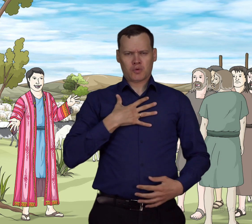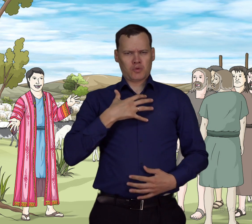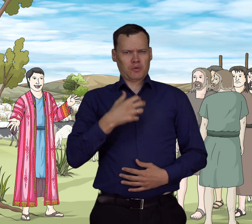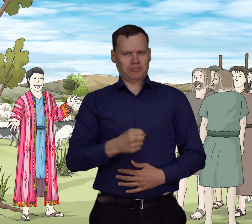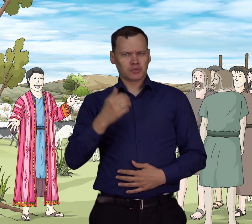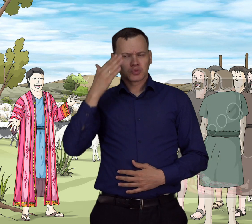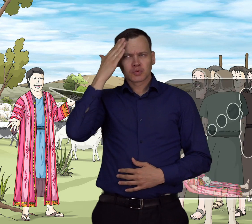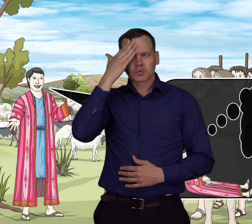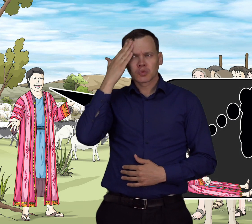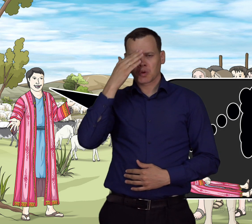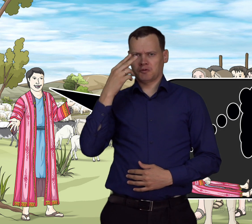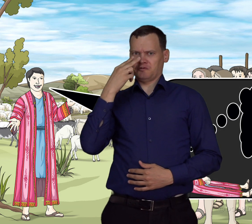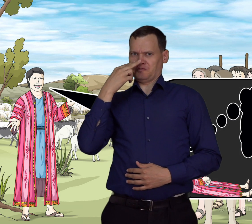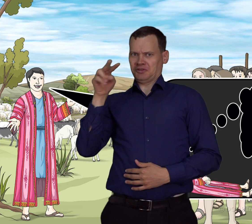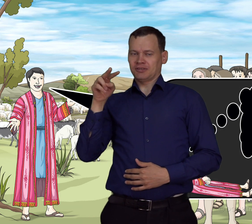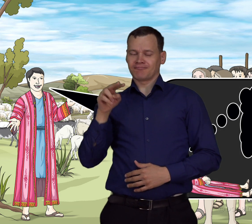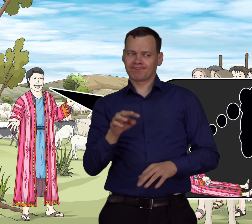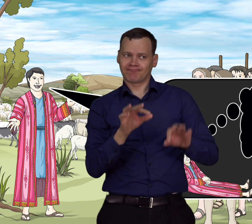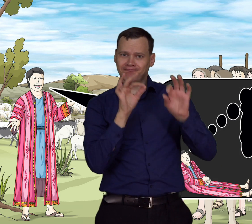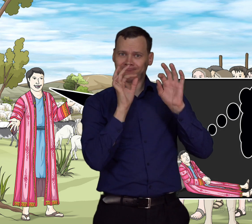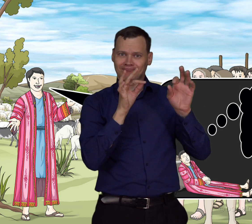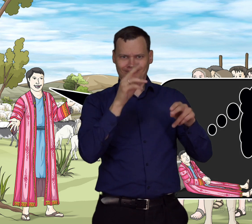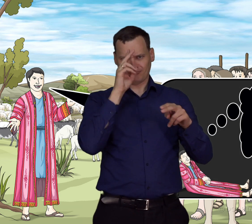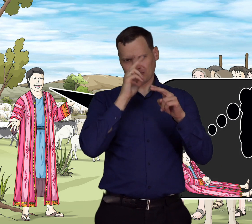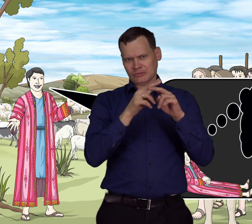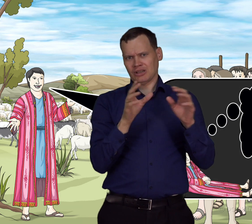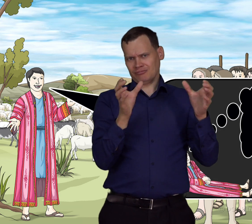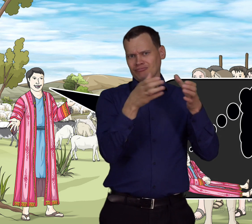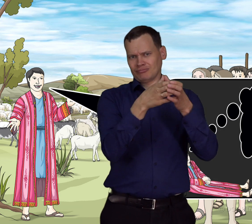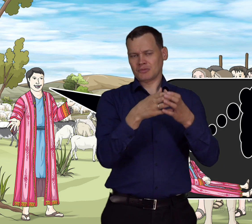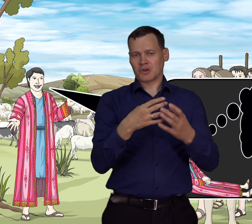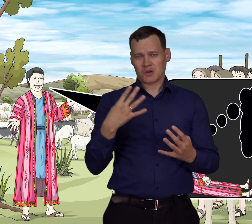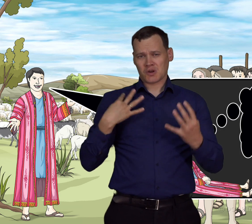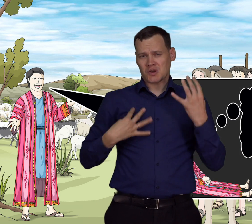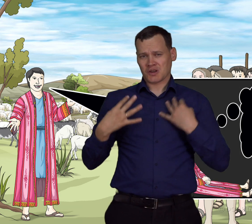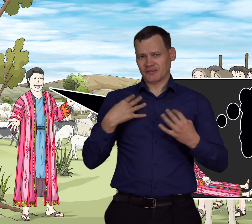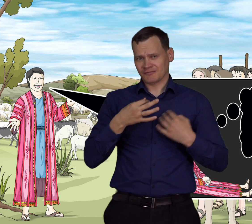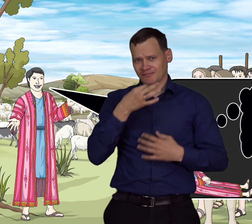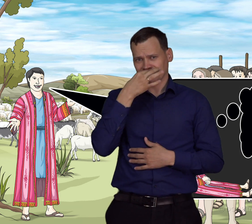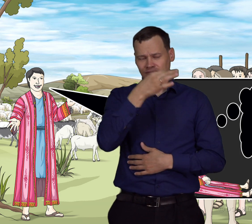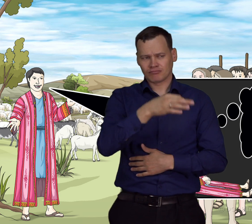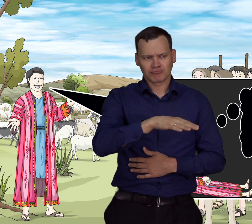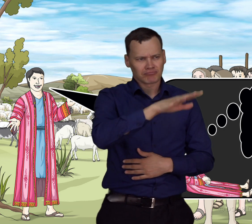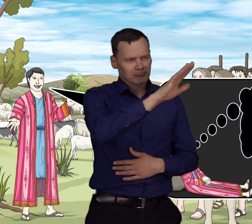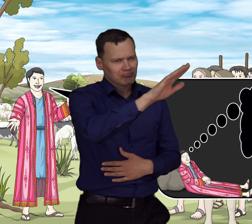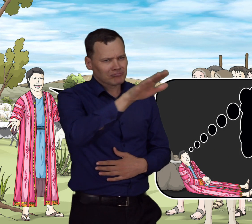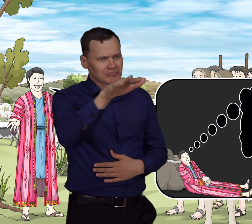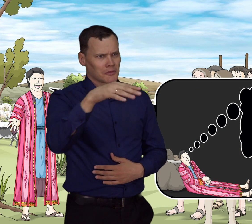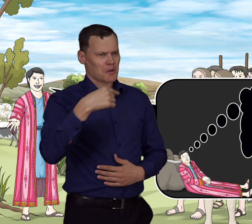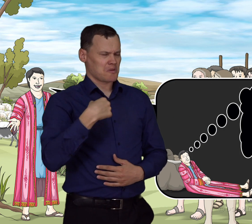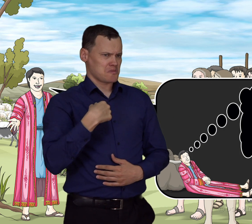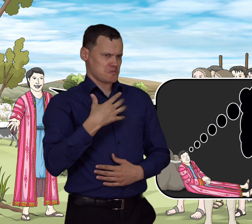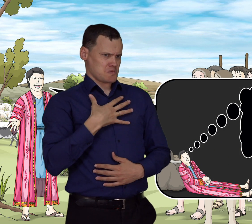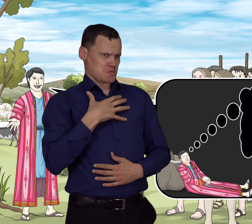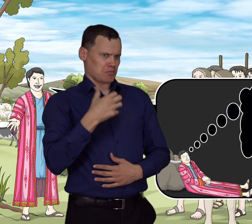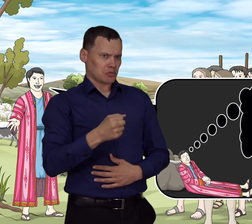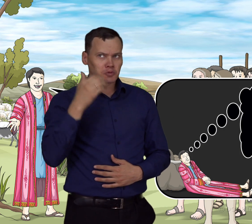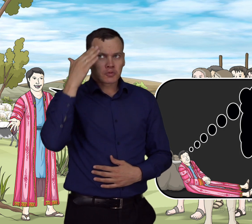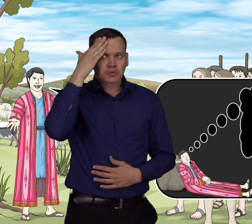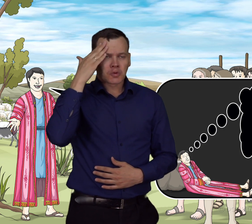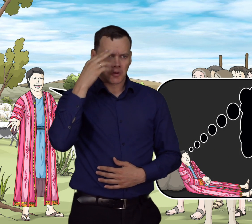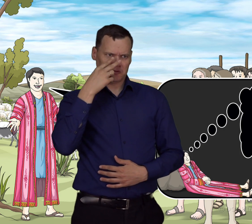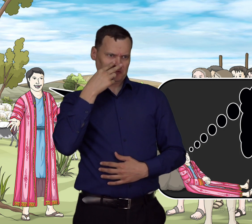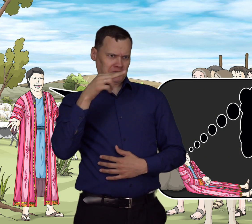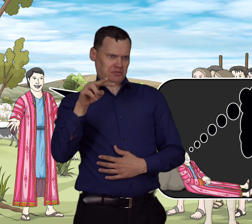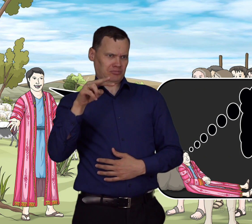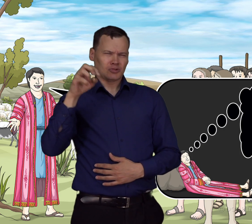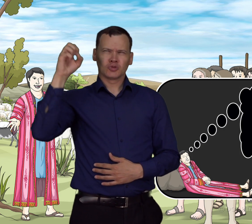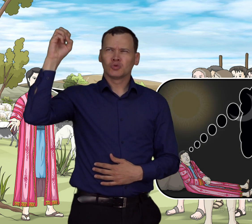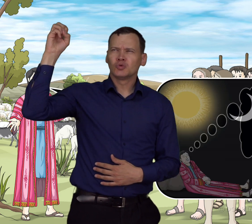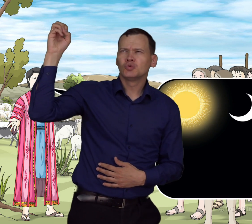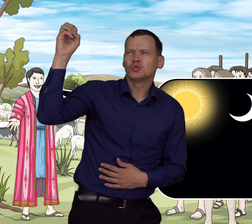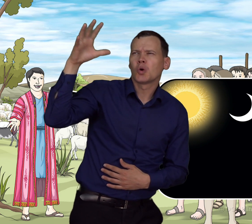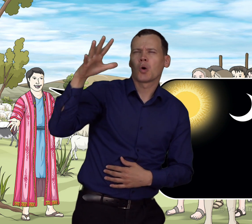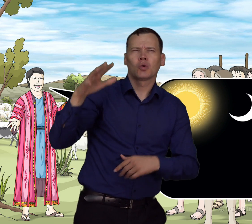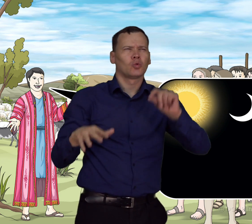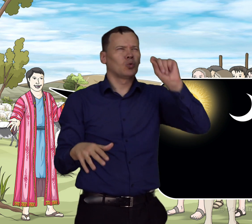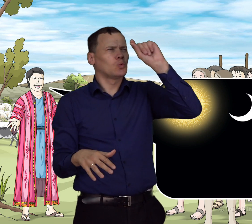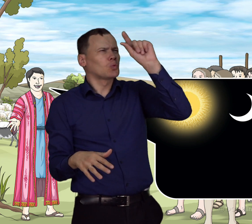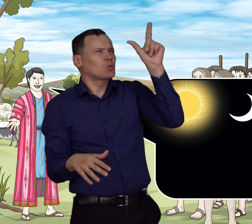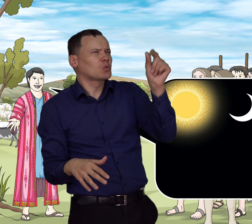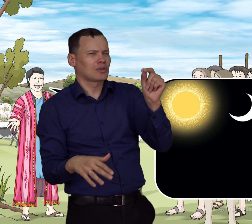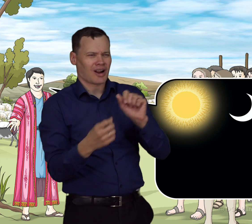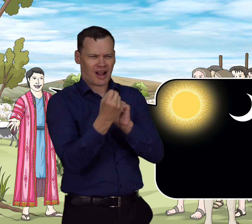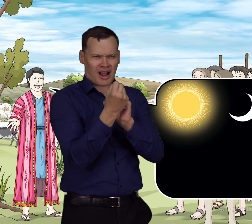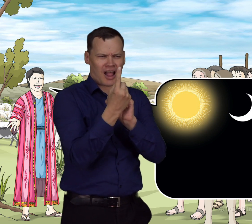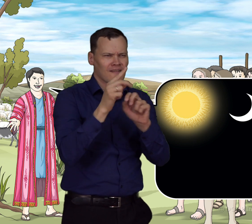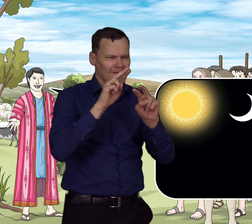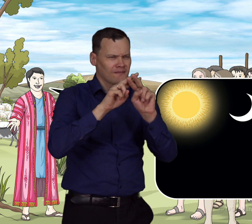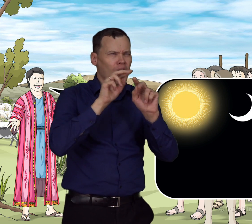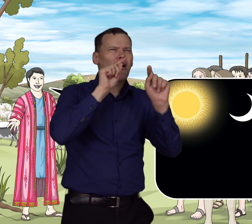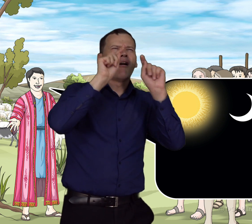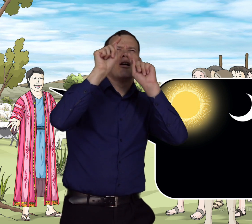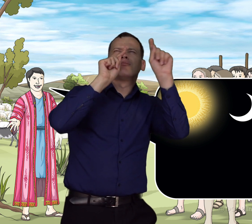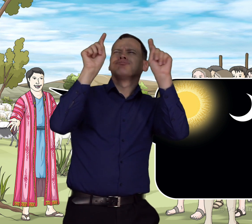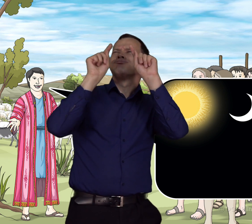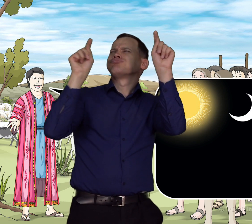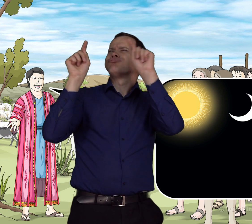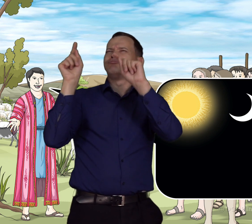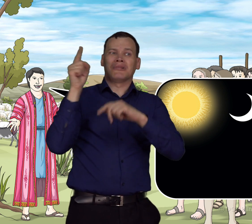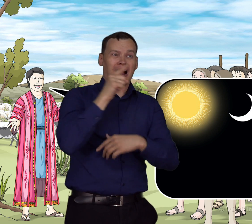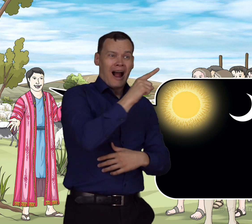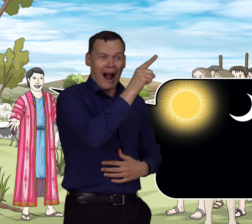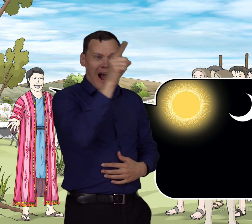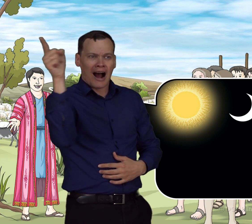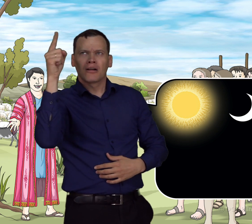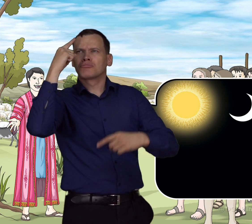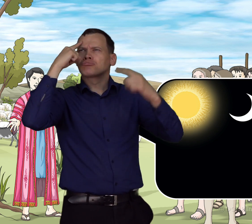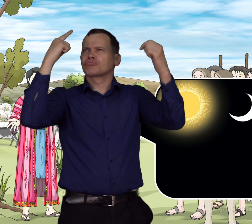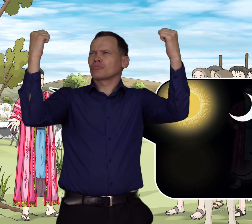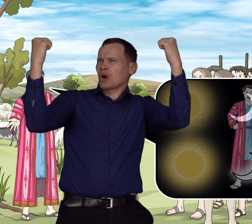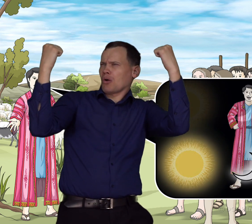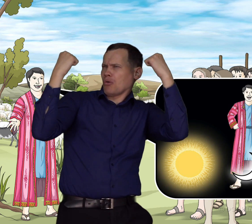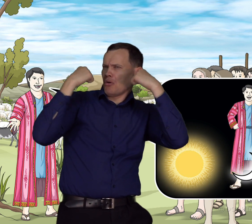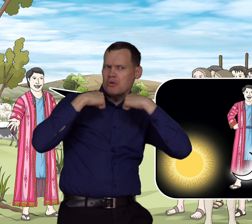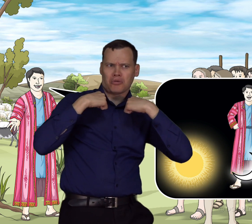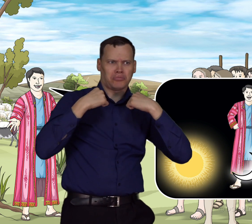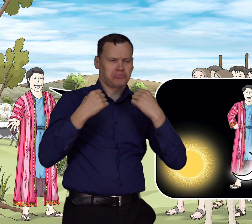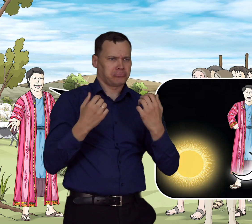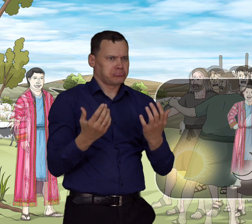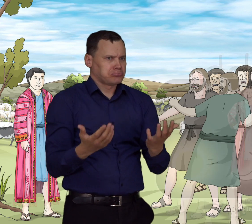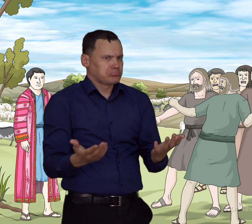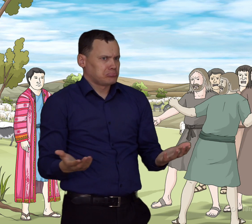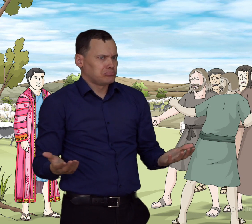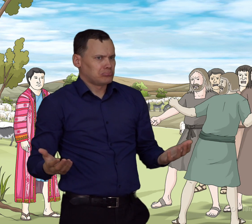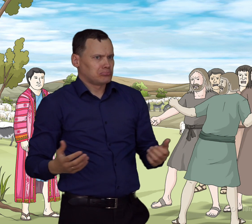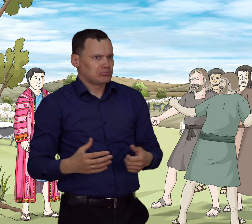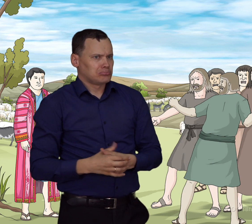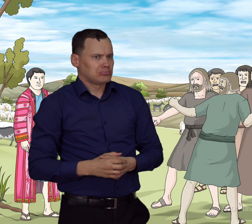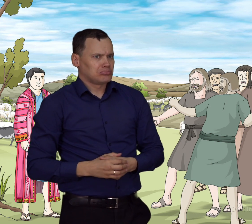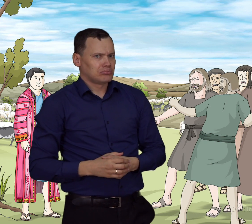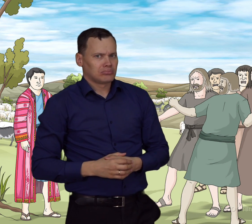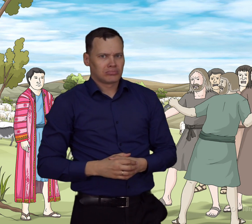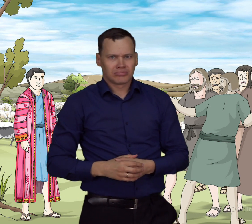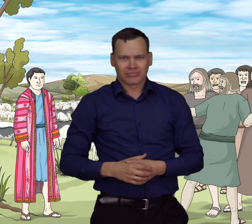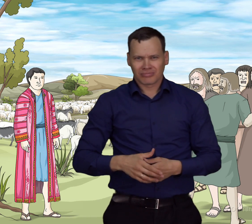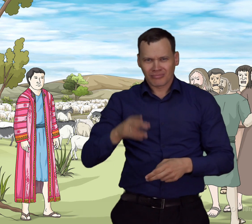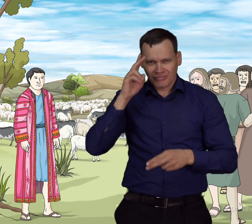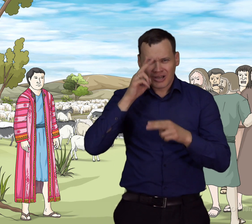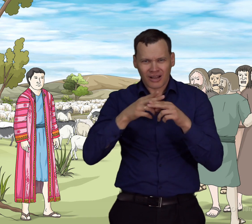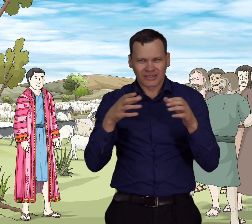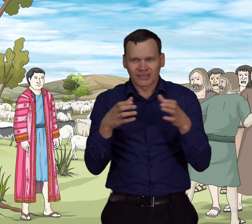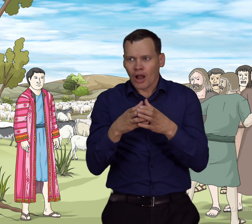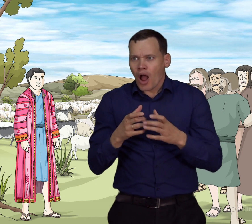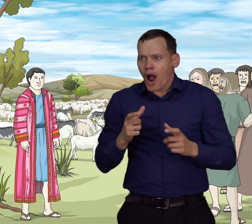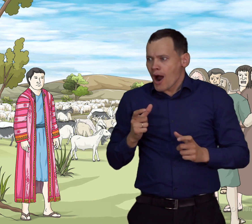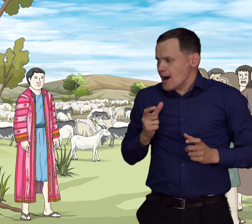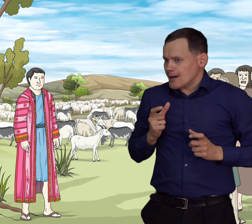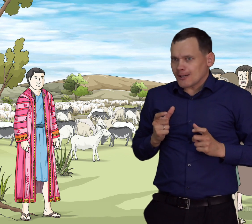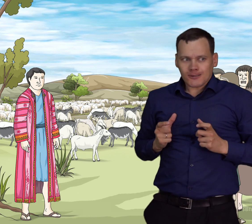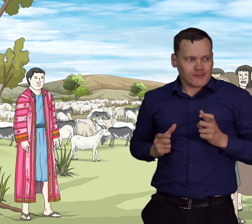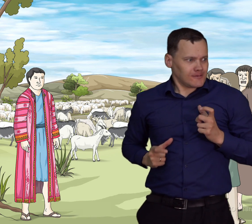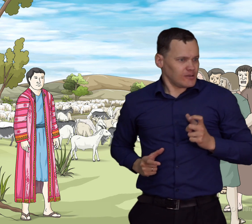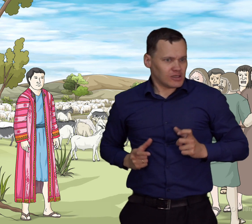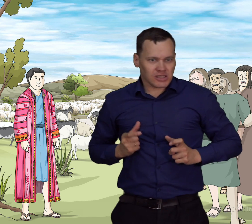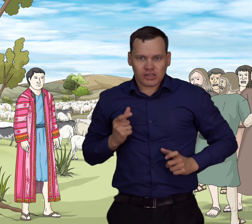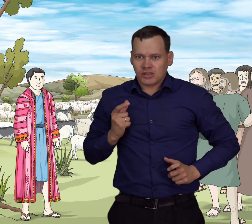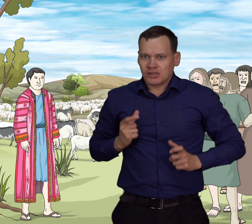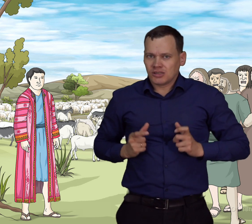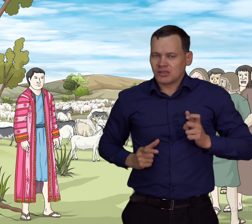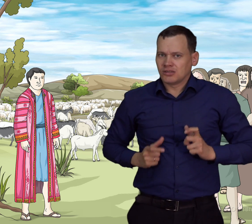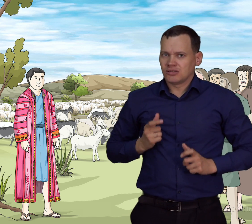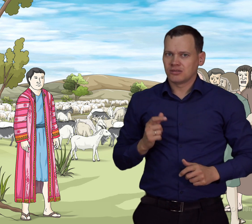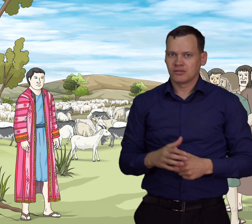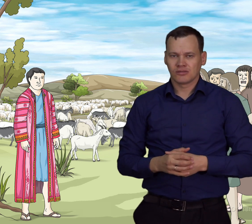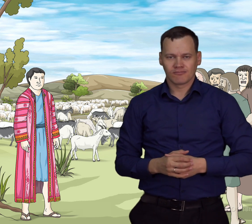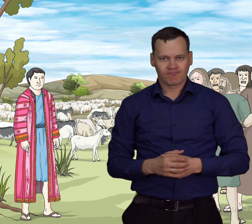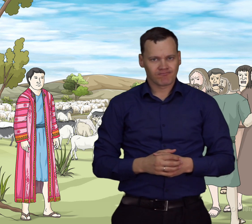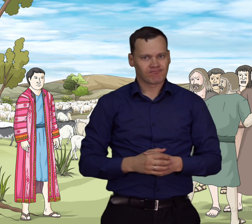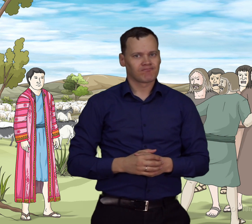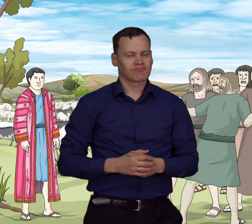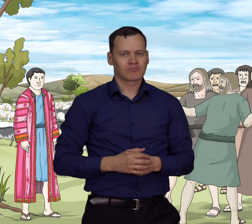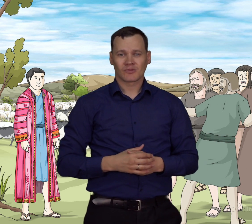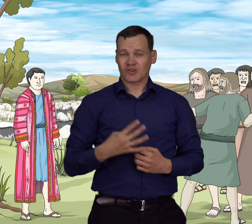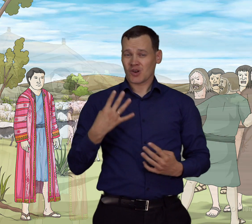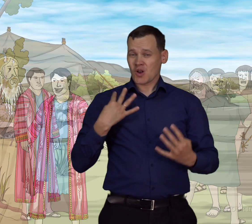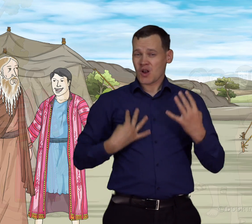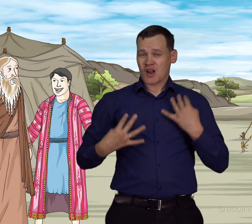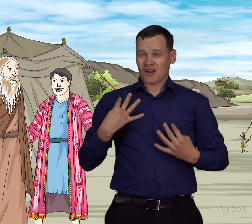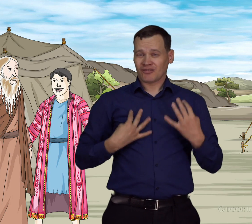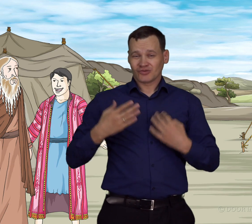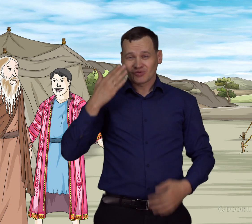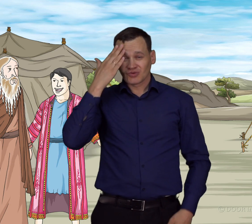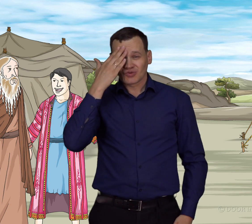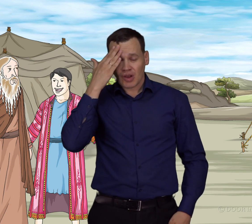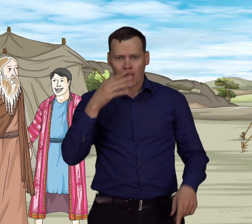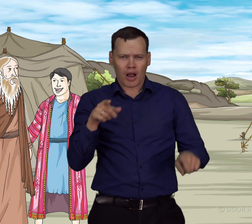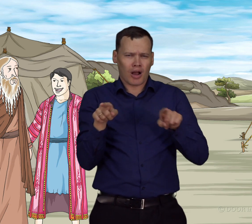Then Joseph had another dream and told it to his brothers. “Look,” he said, “I had another dream, and this time the sun and moon and eleven stars were bowing down to me.”